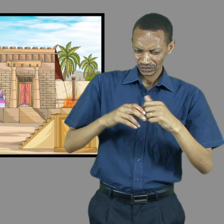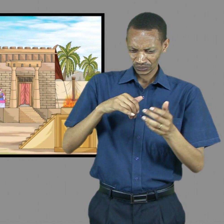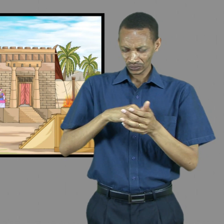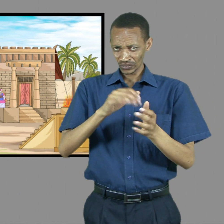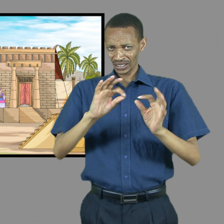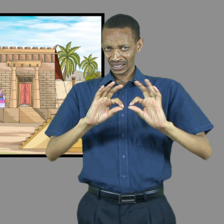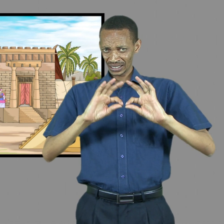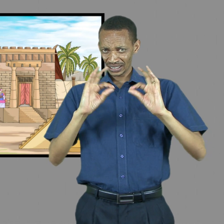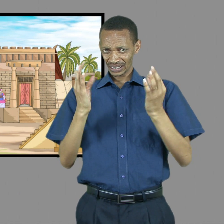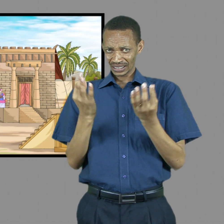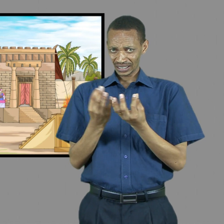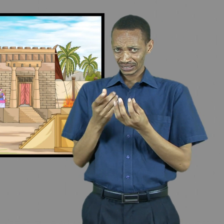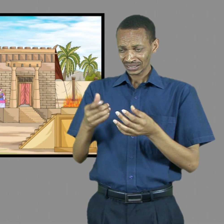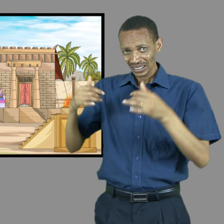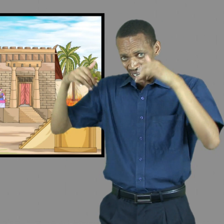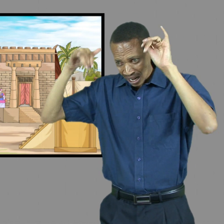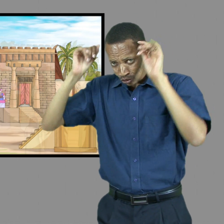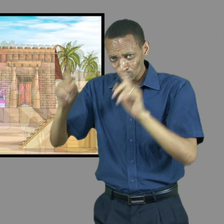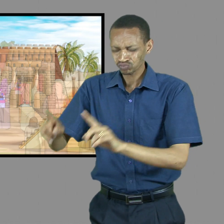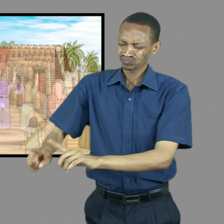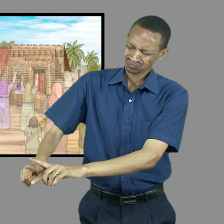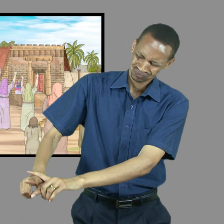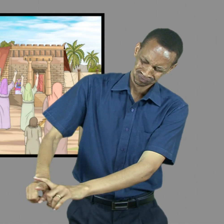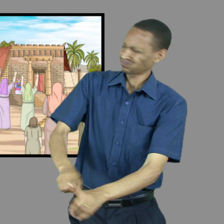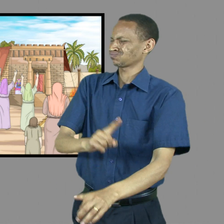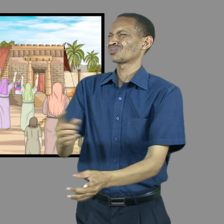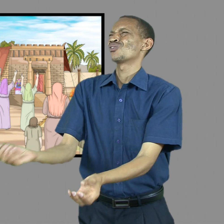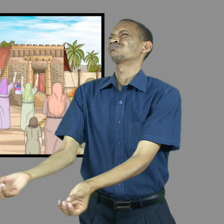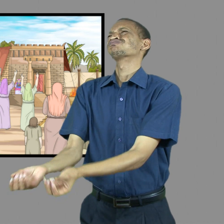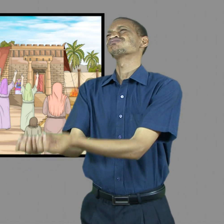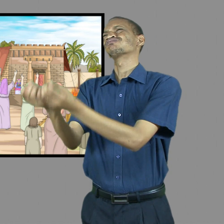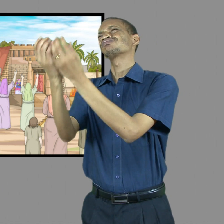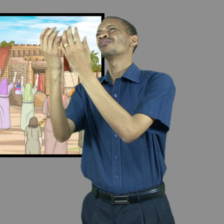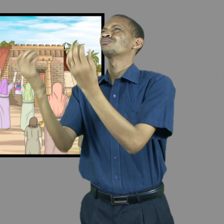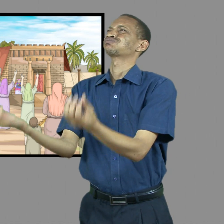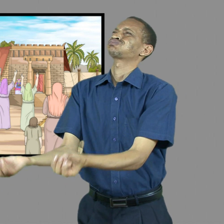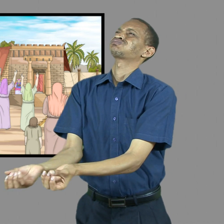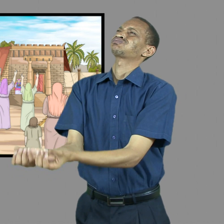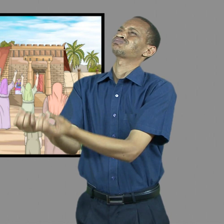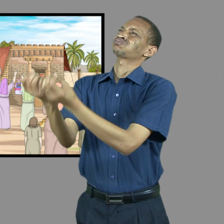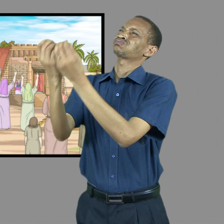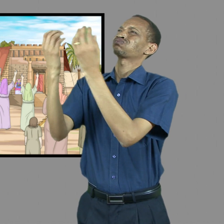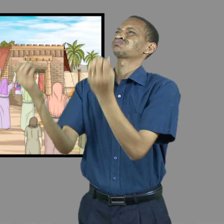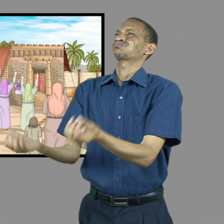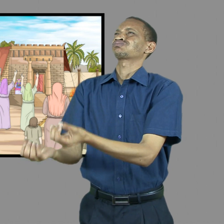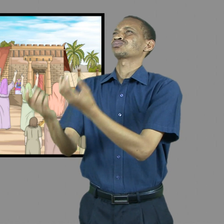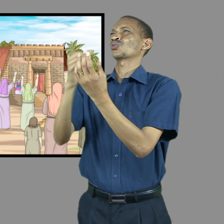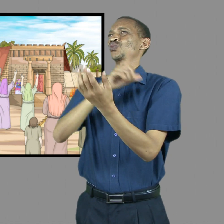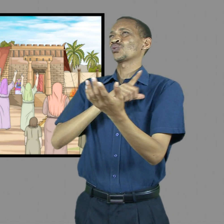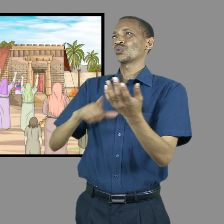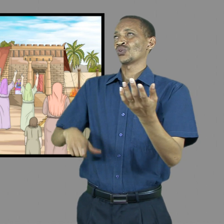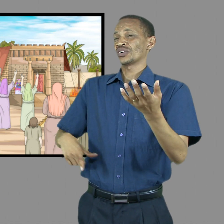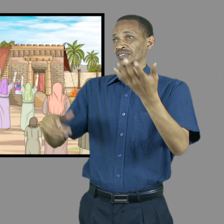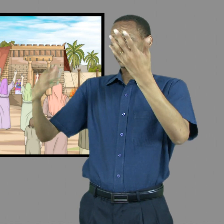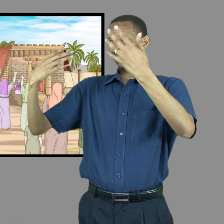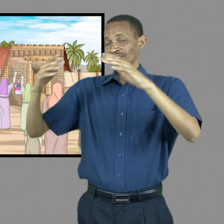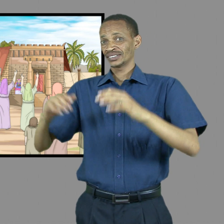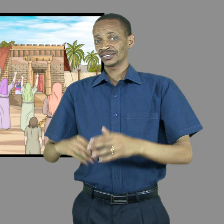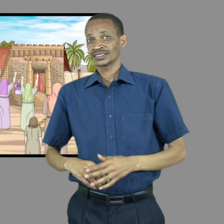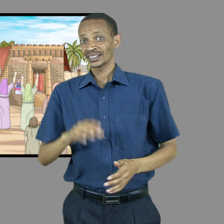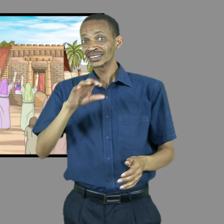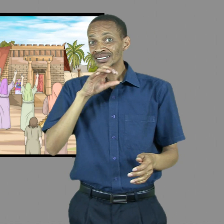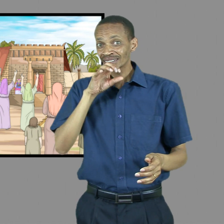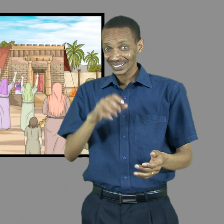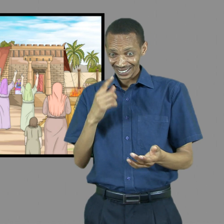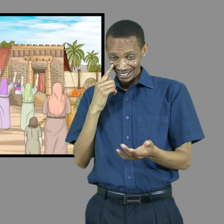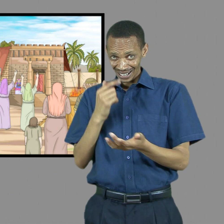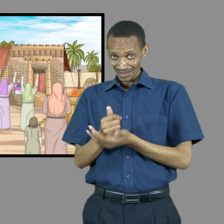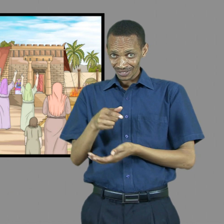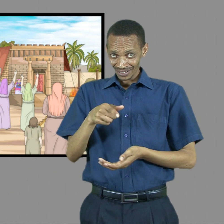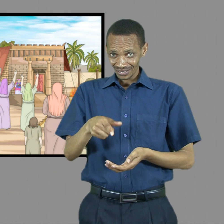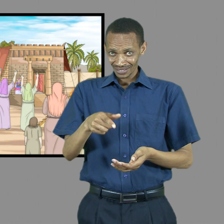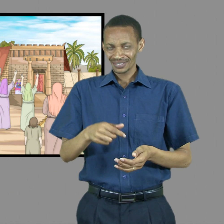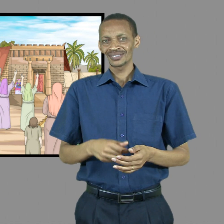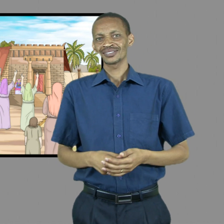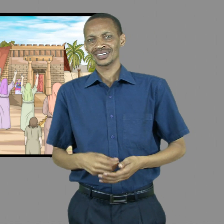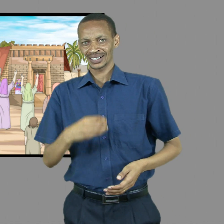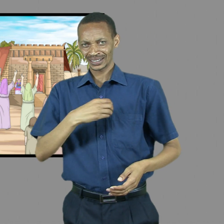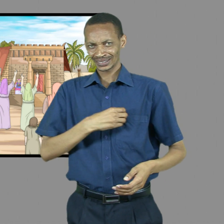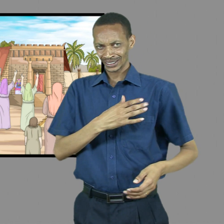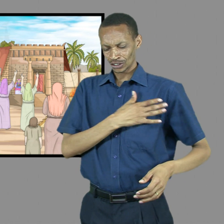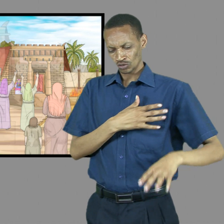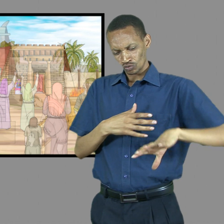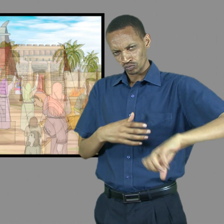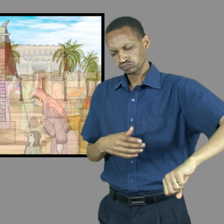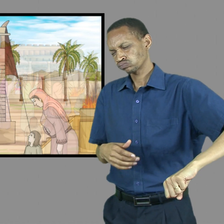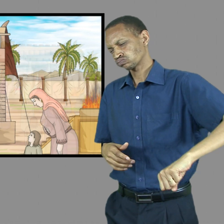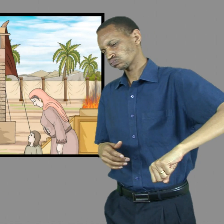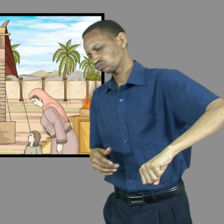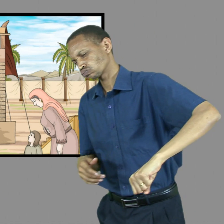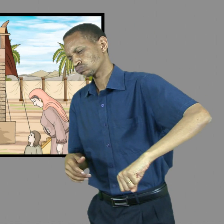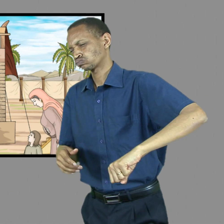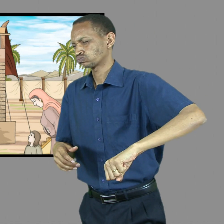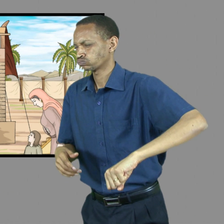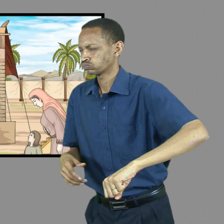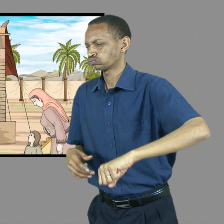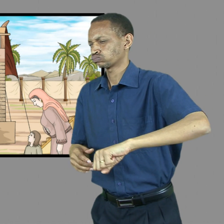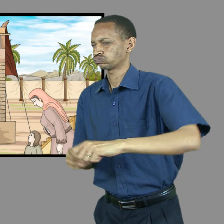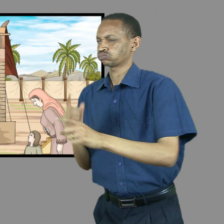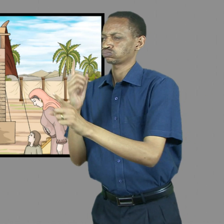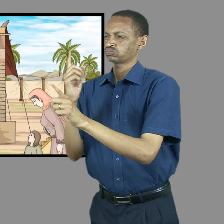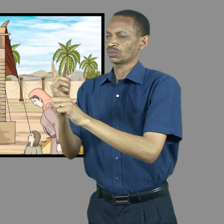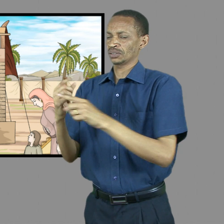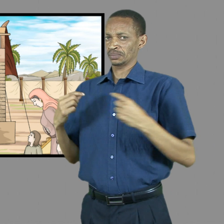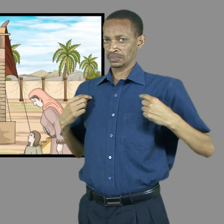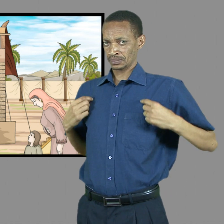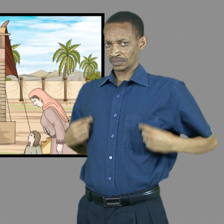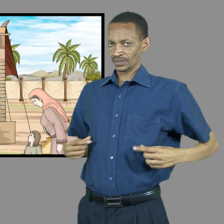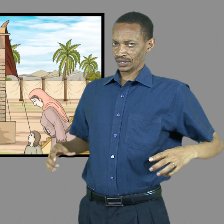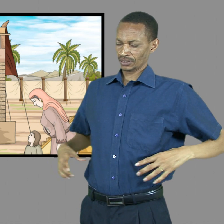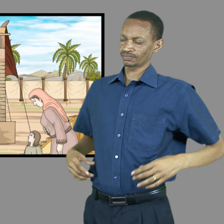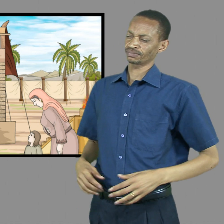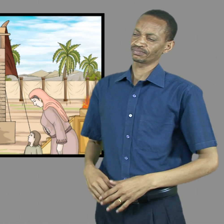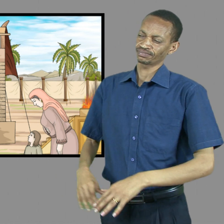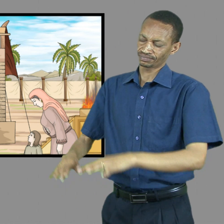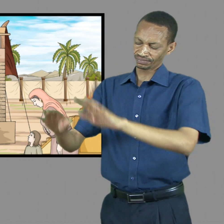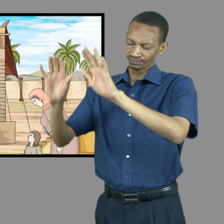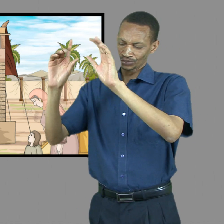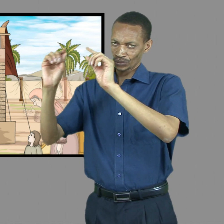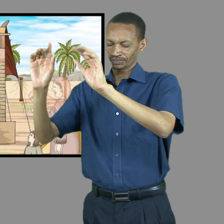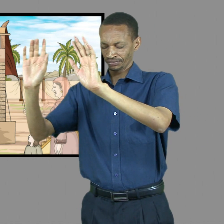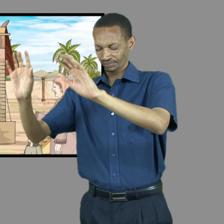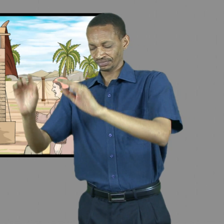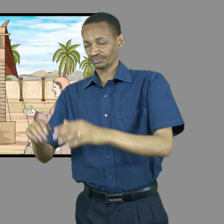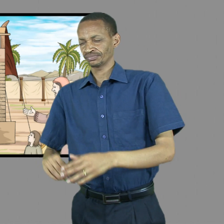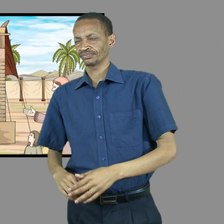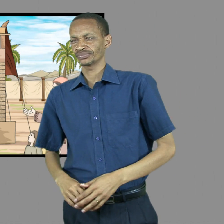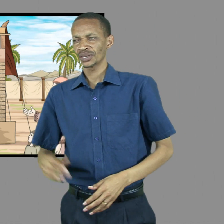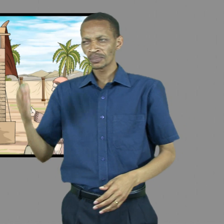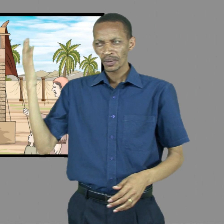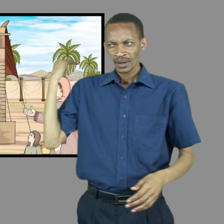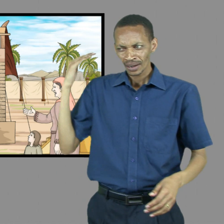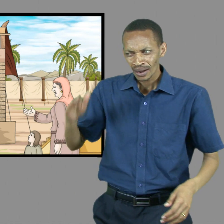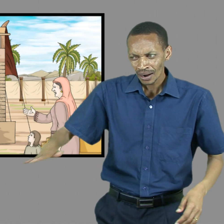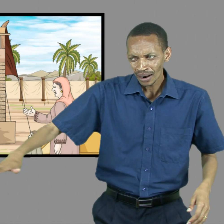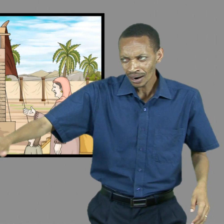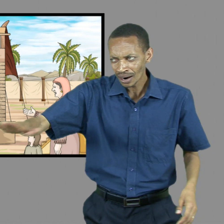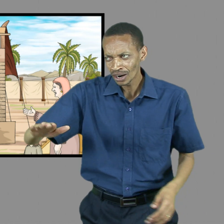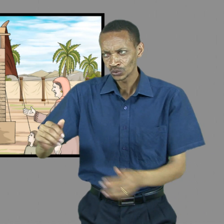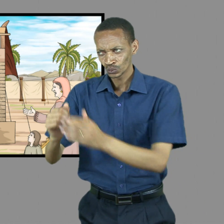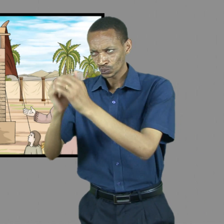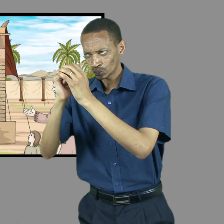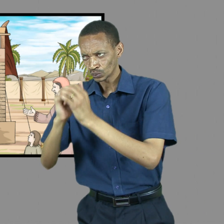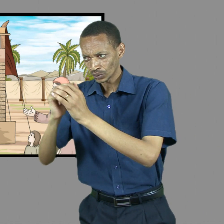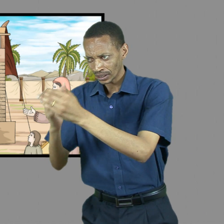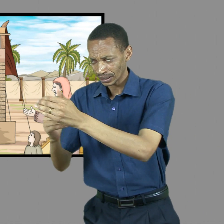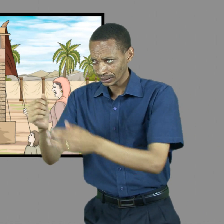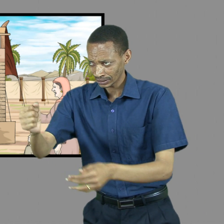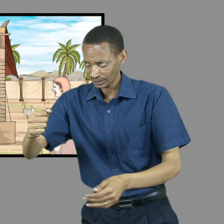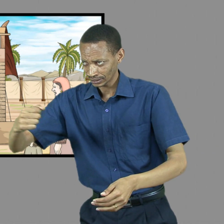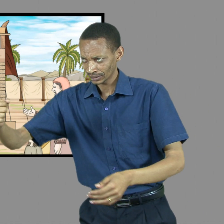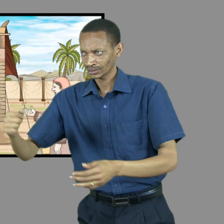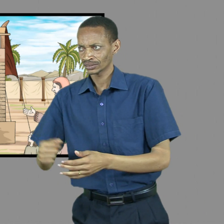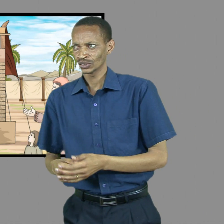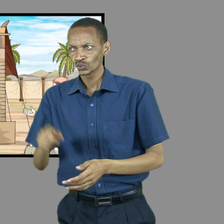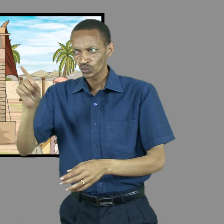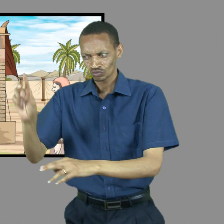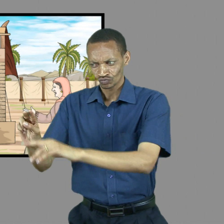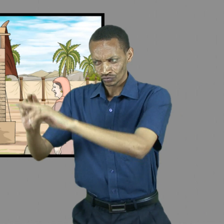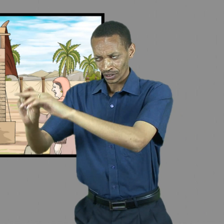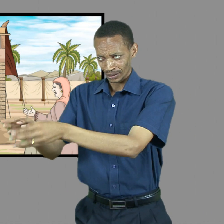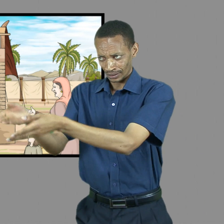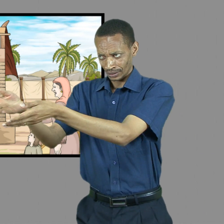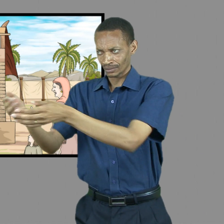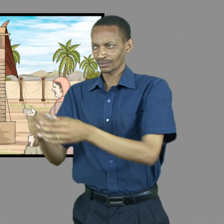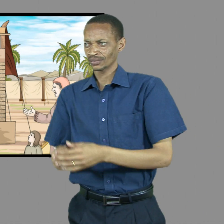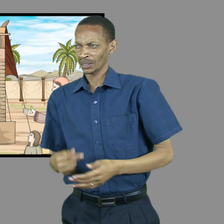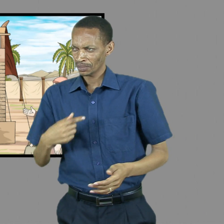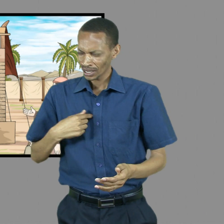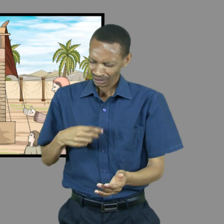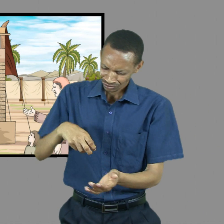And when they had slaughtered the bull, they brought the boy to Eli. “Please, my lord,” said Hannah, “as surely as you live, my lord, I am the woman who stood here beside you praying to the LORD.